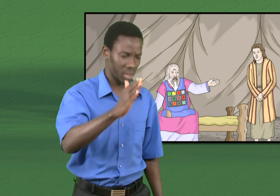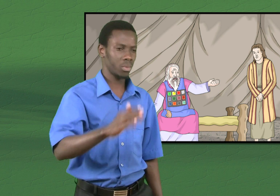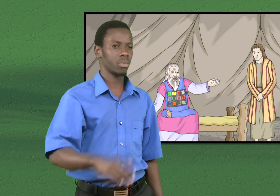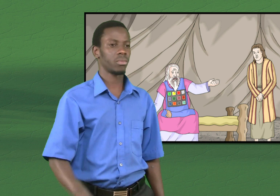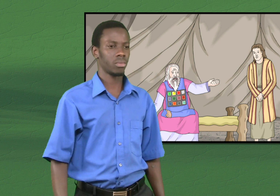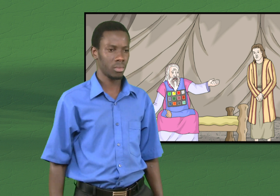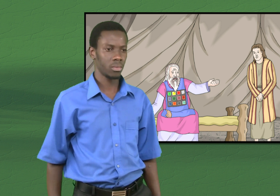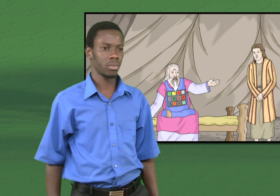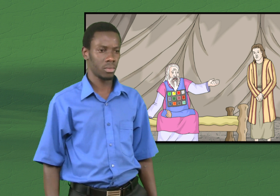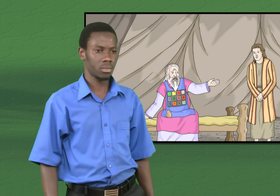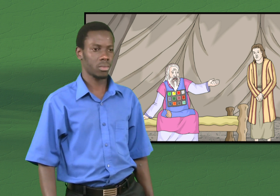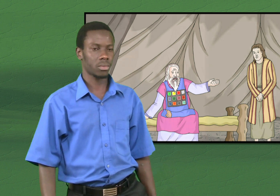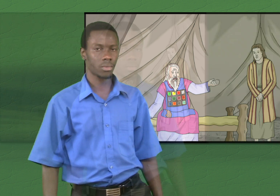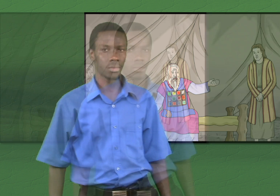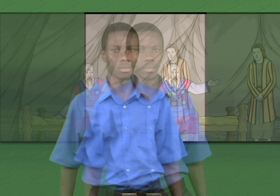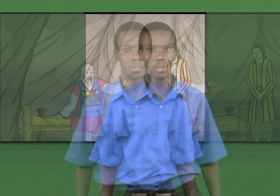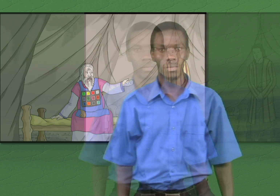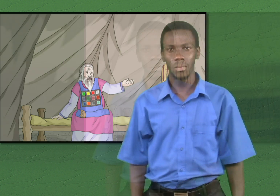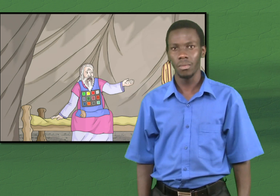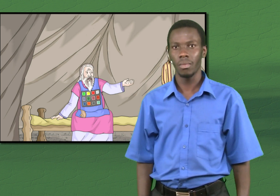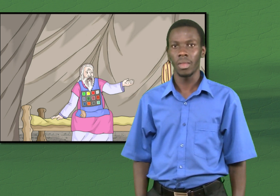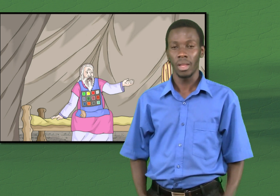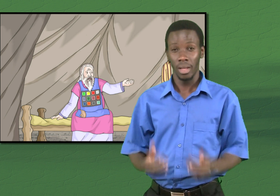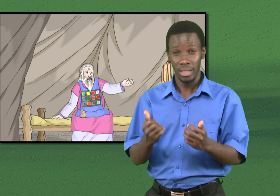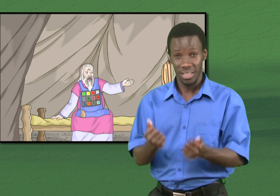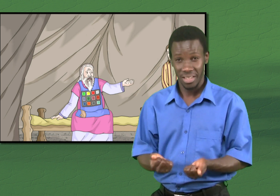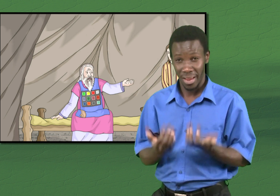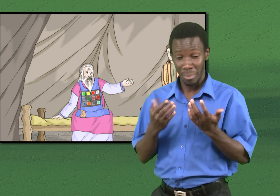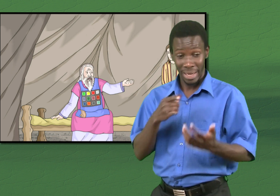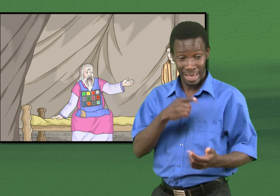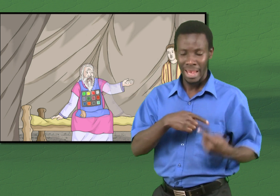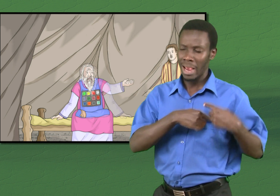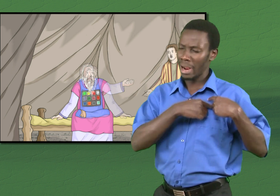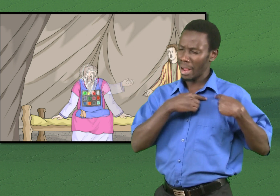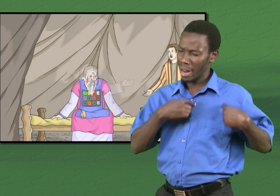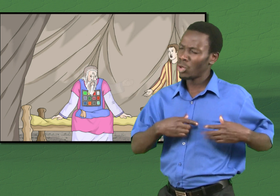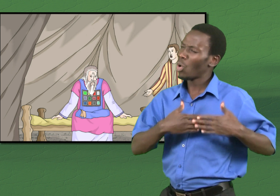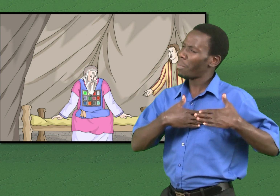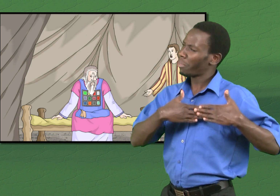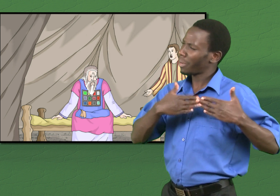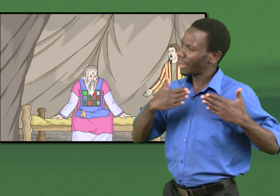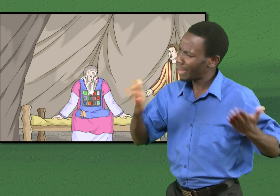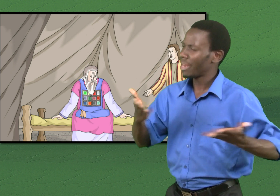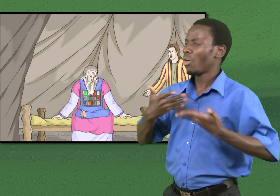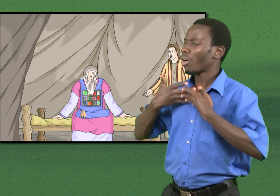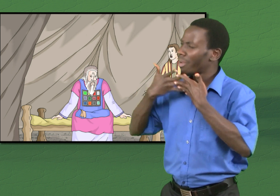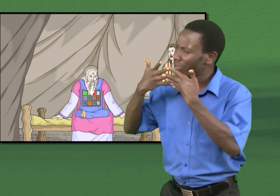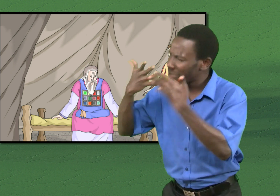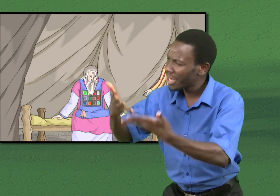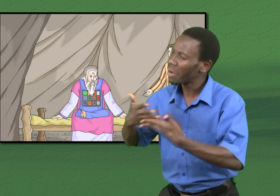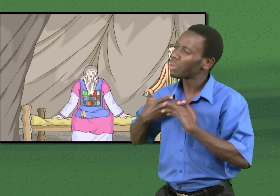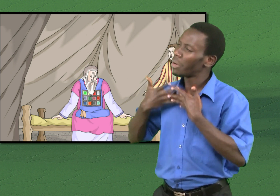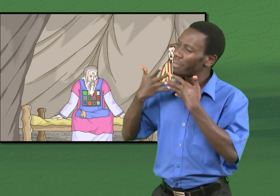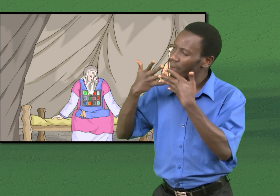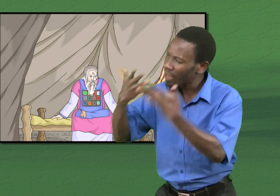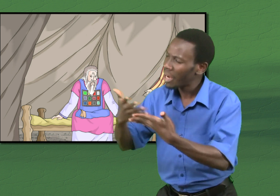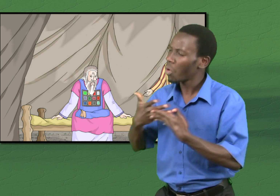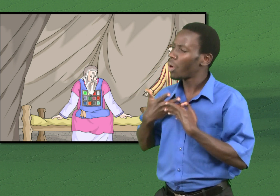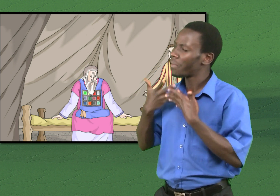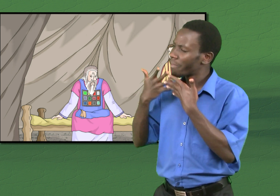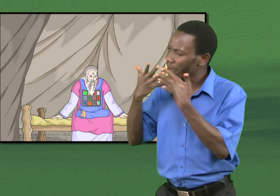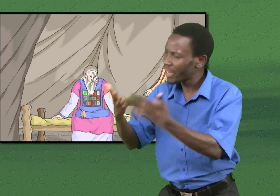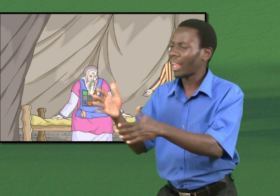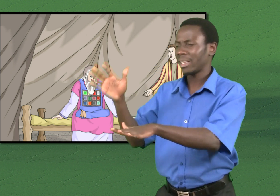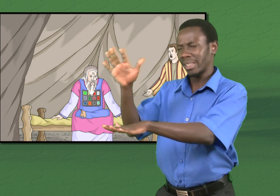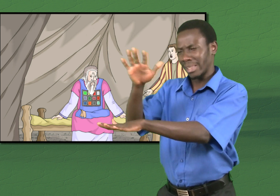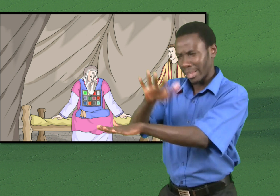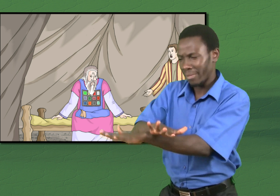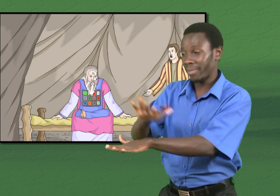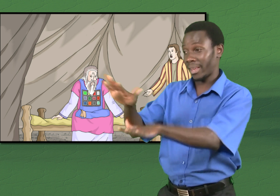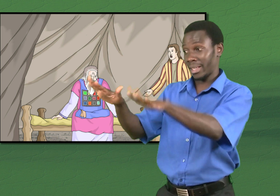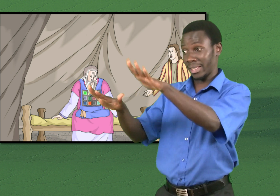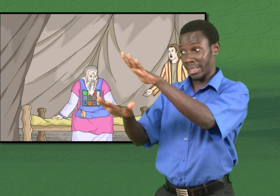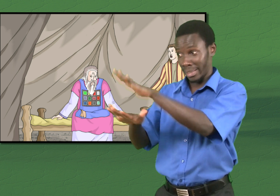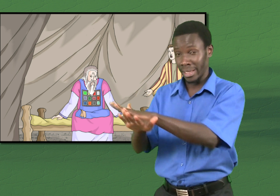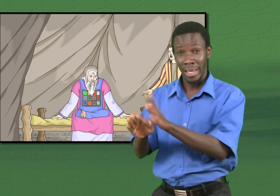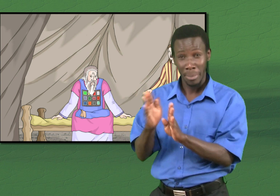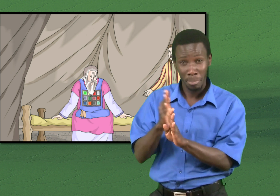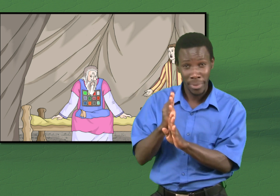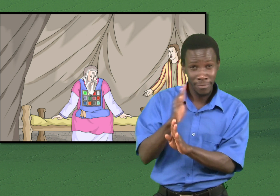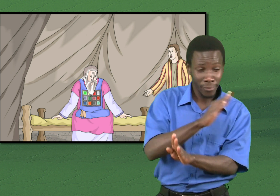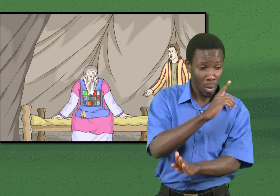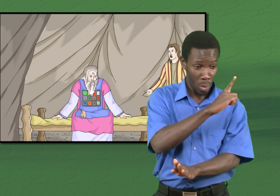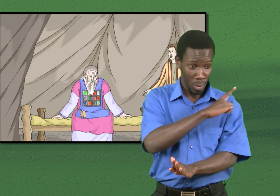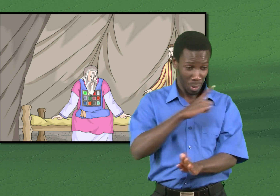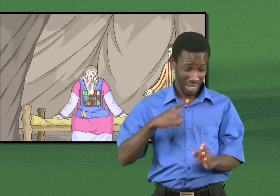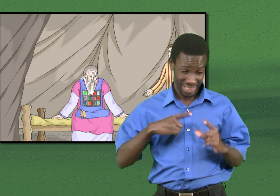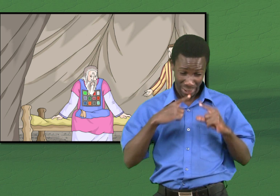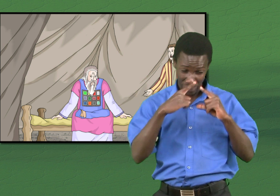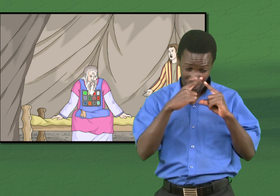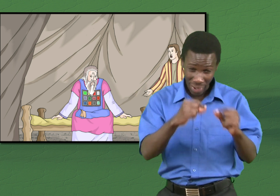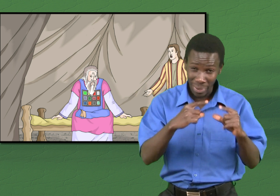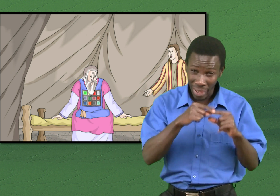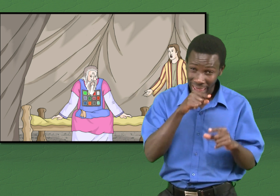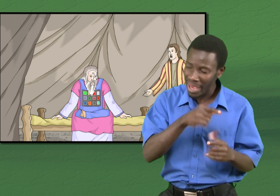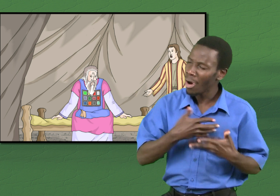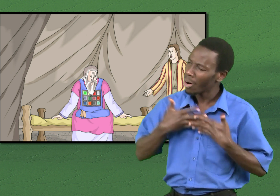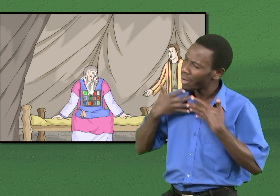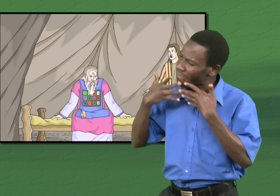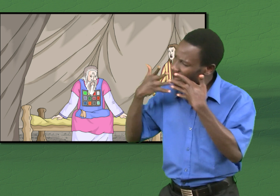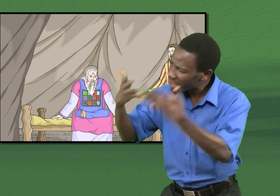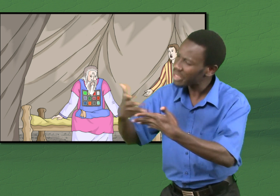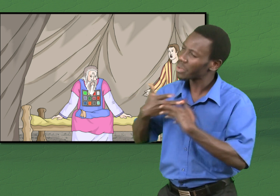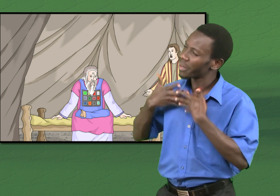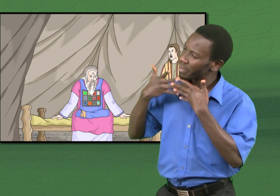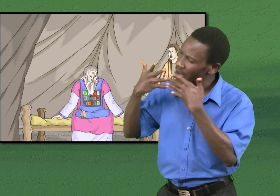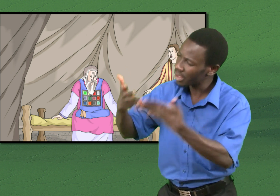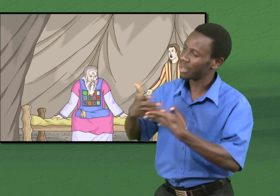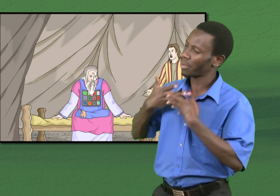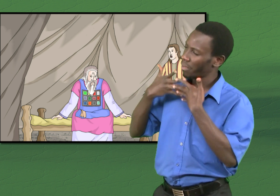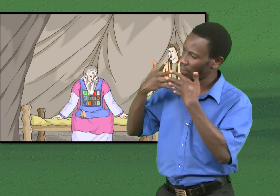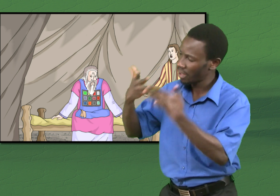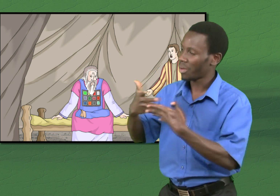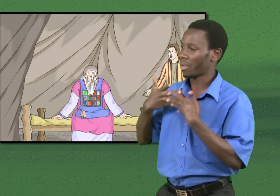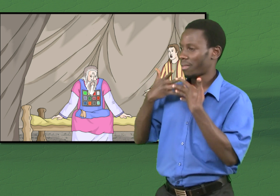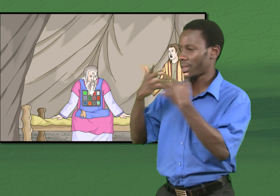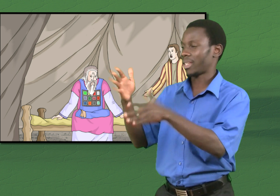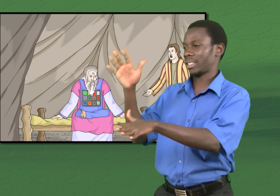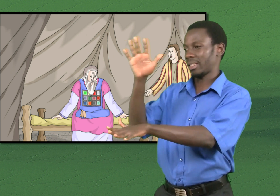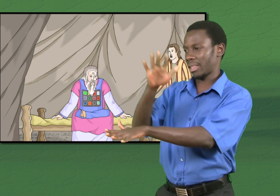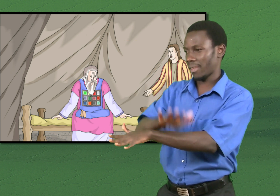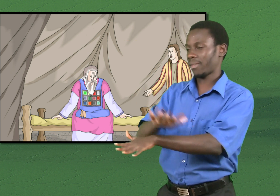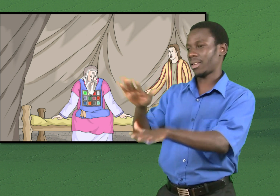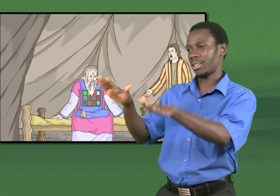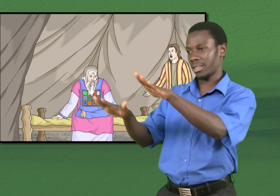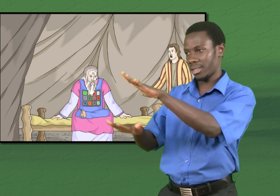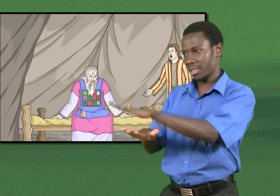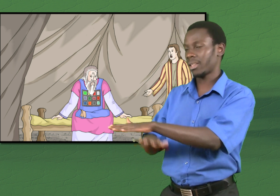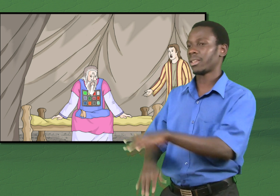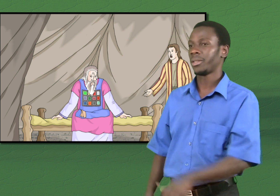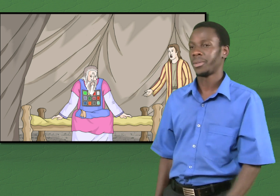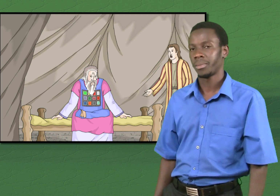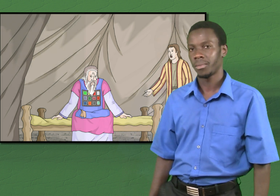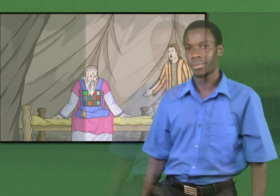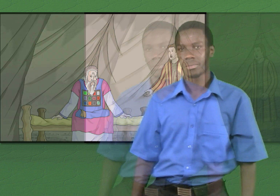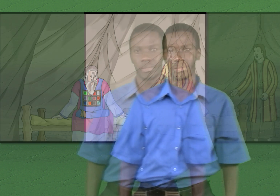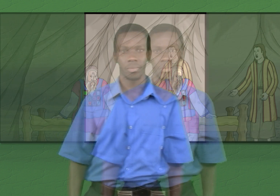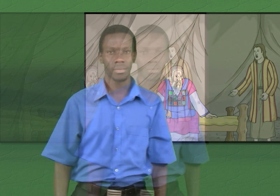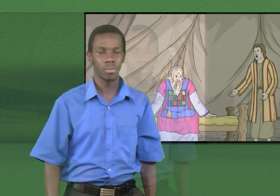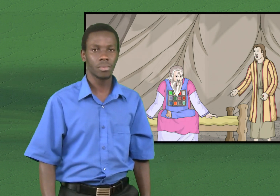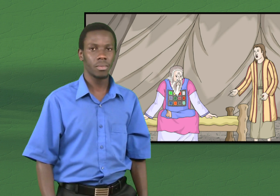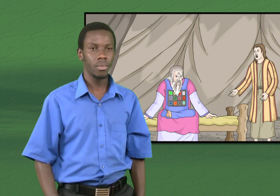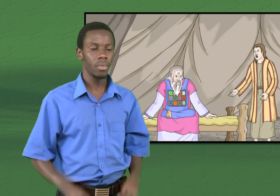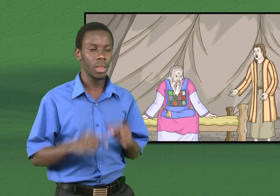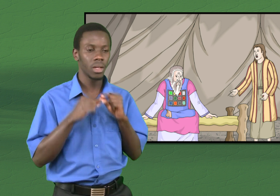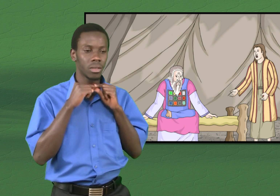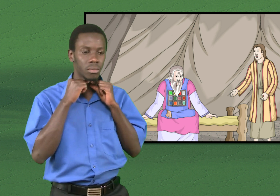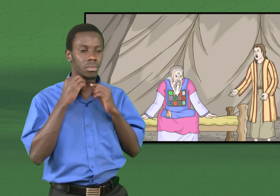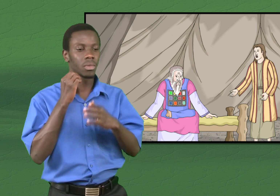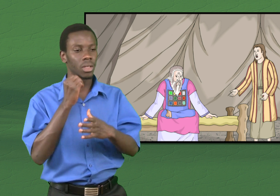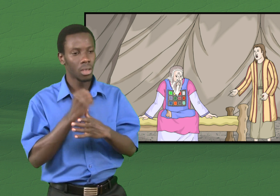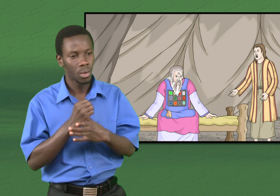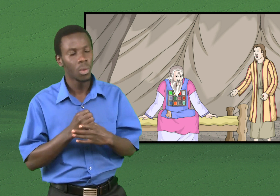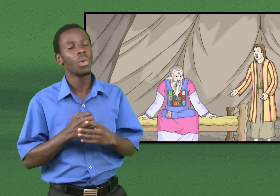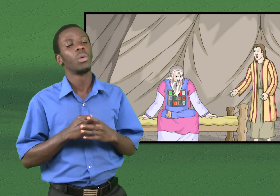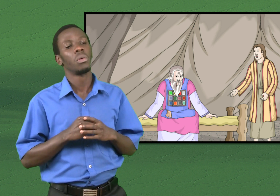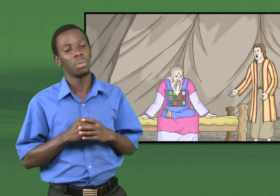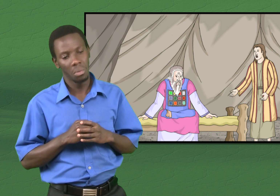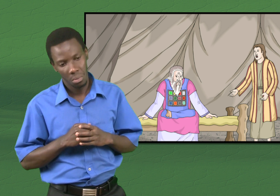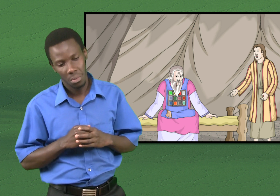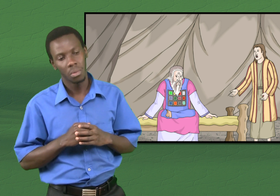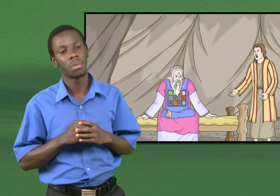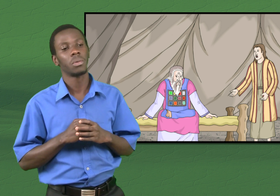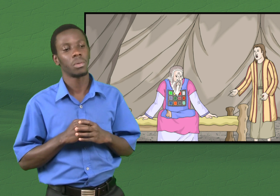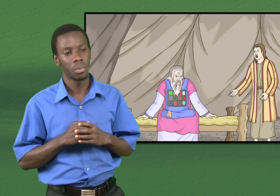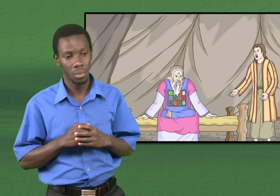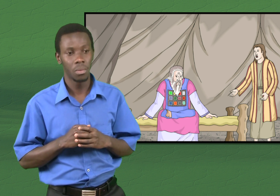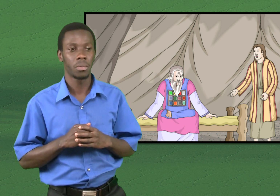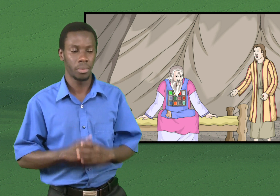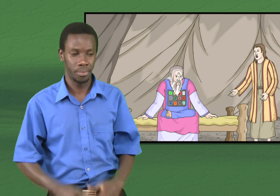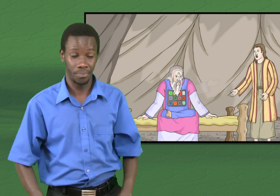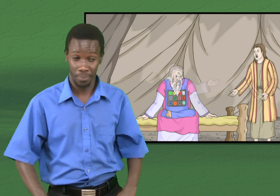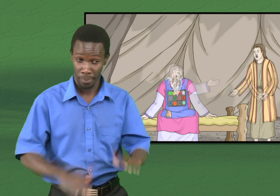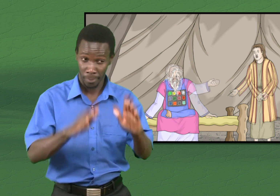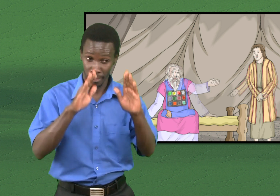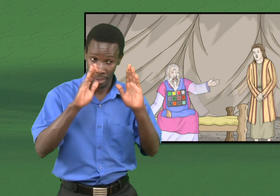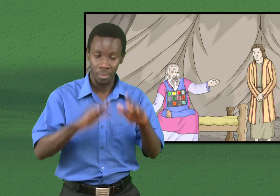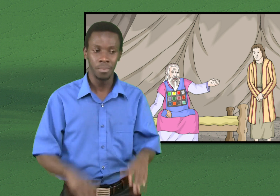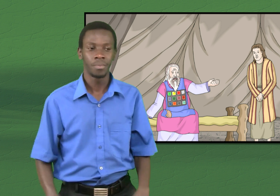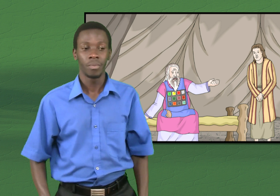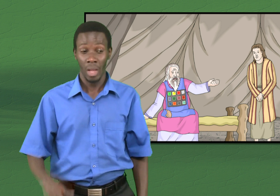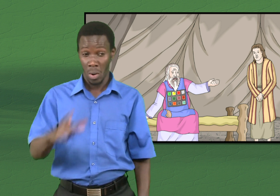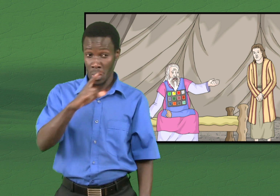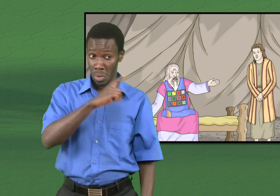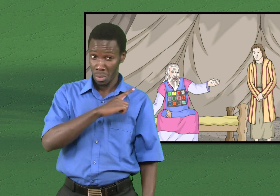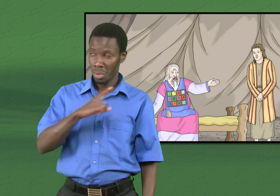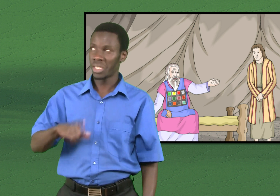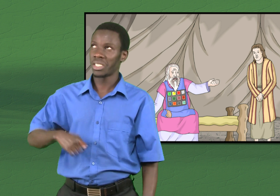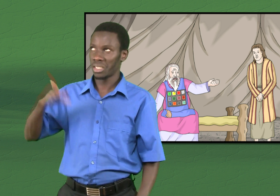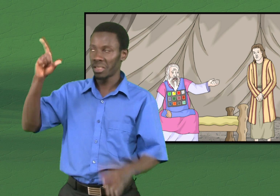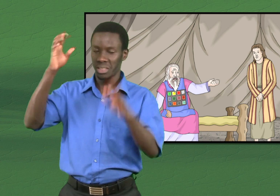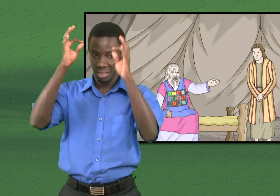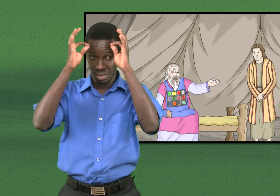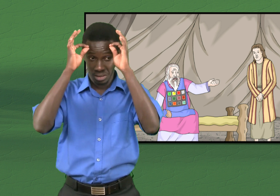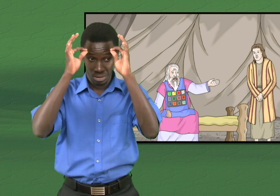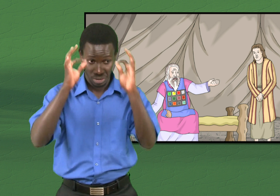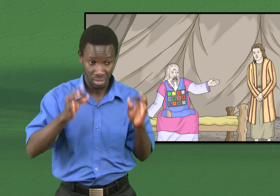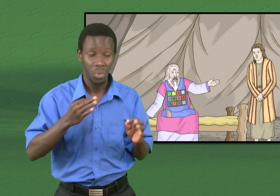So Samuel told him everything and did not hide a thing from him. “He is the LORD,” replied Eli.